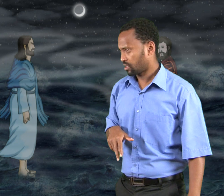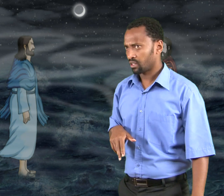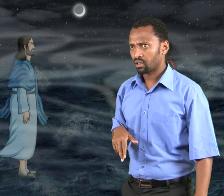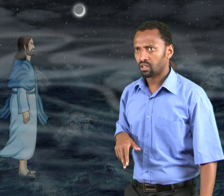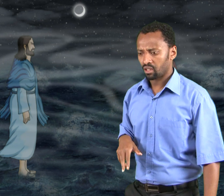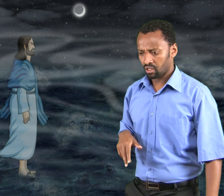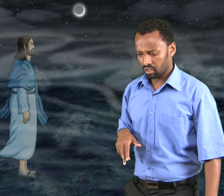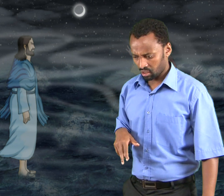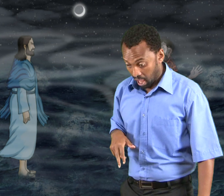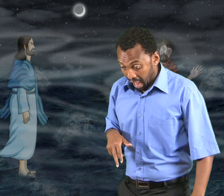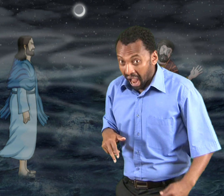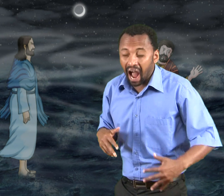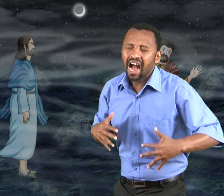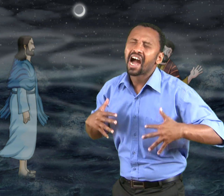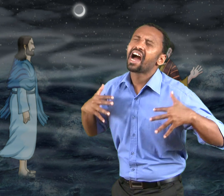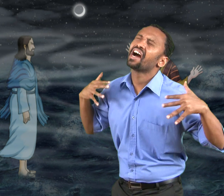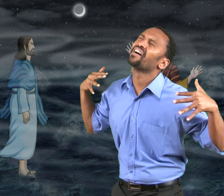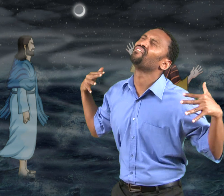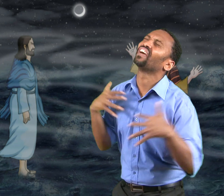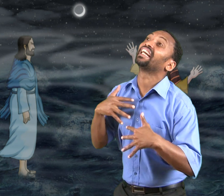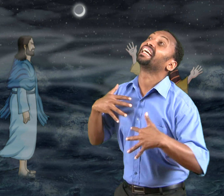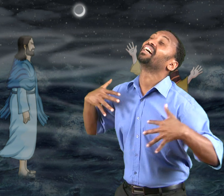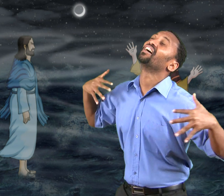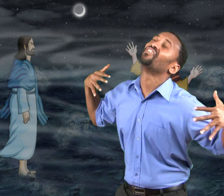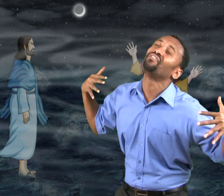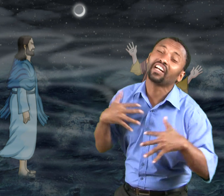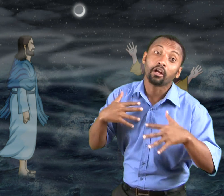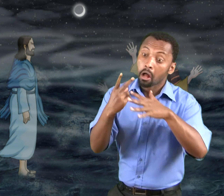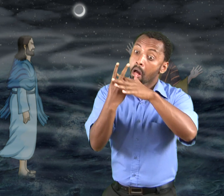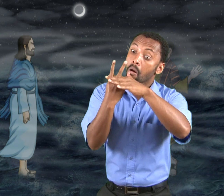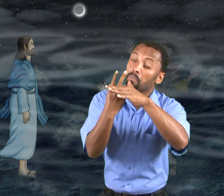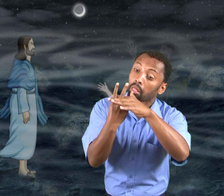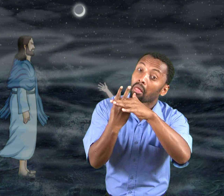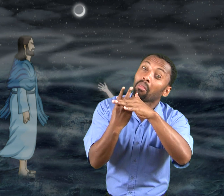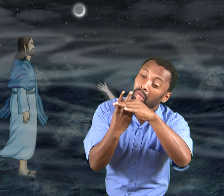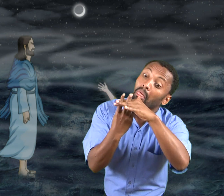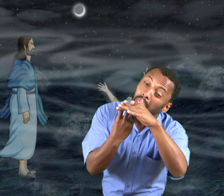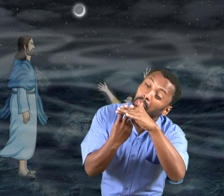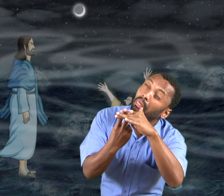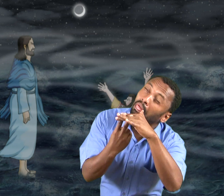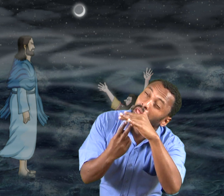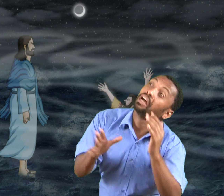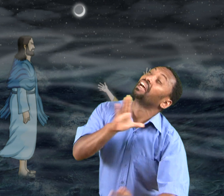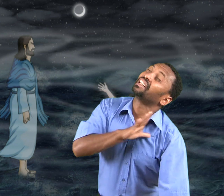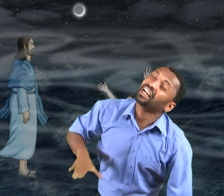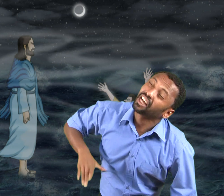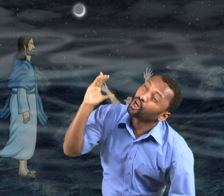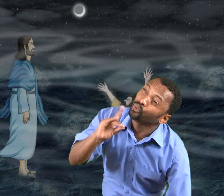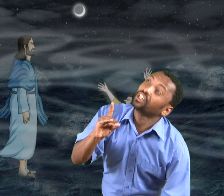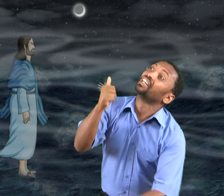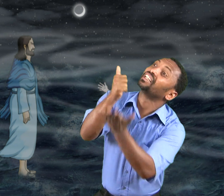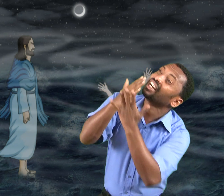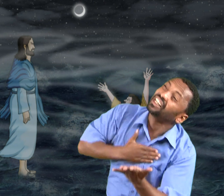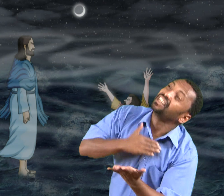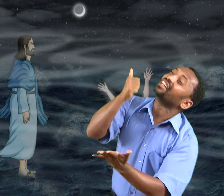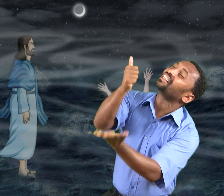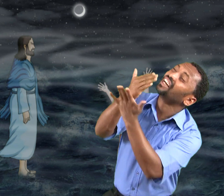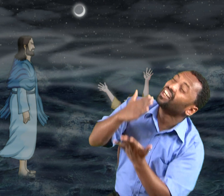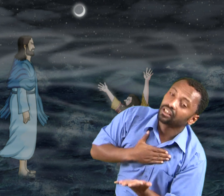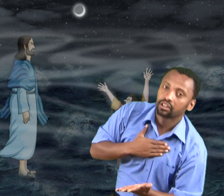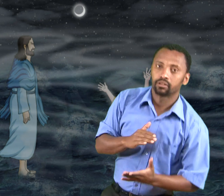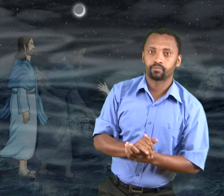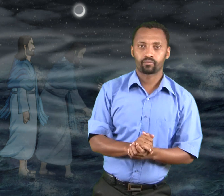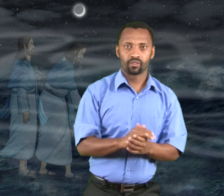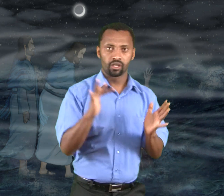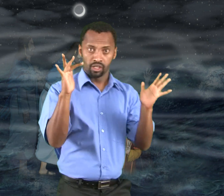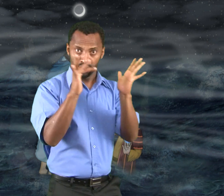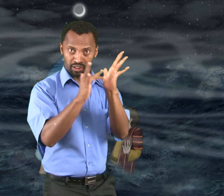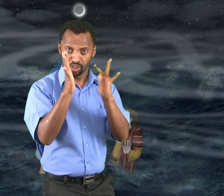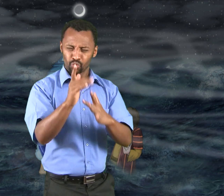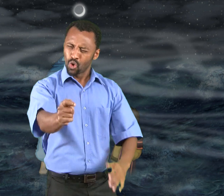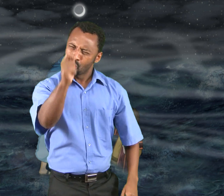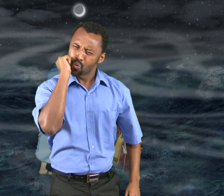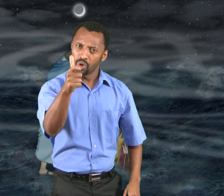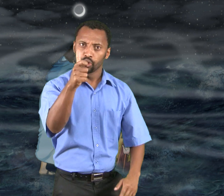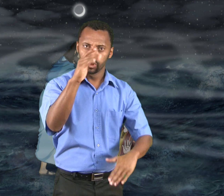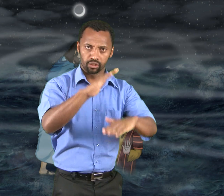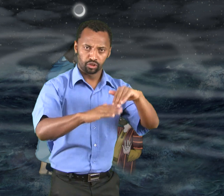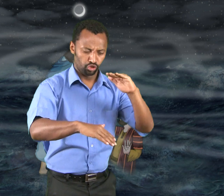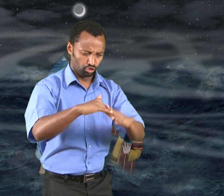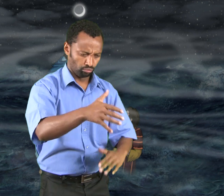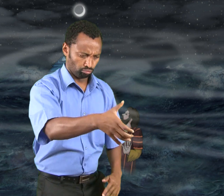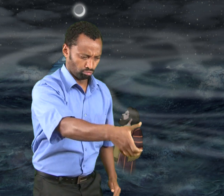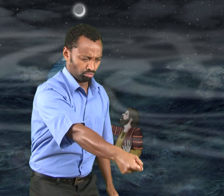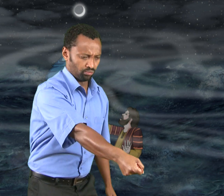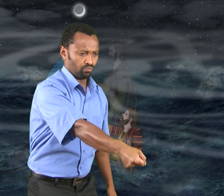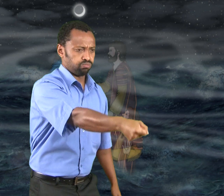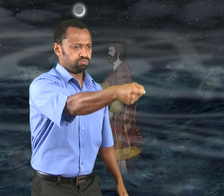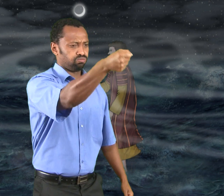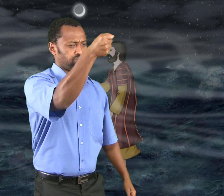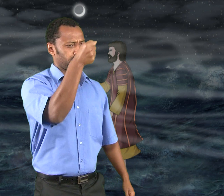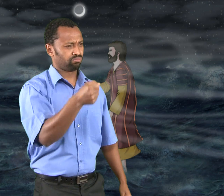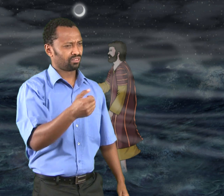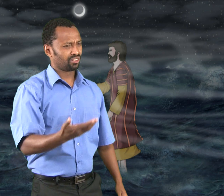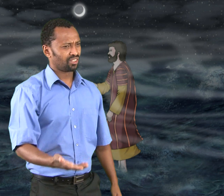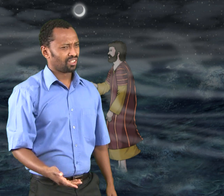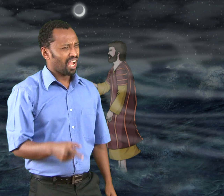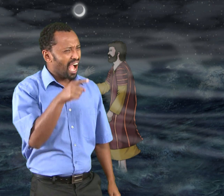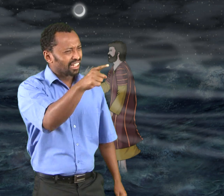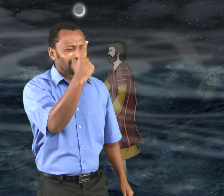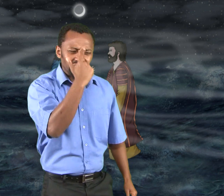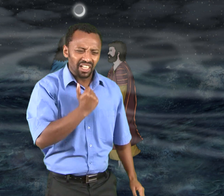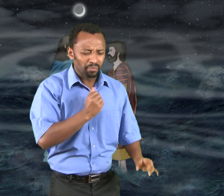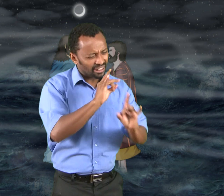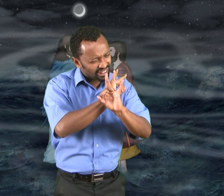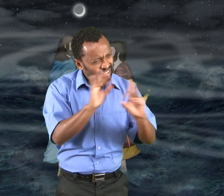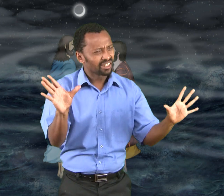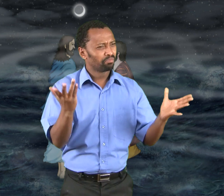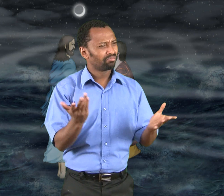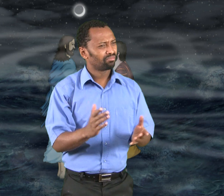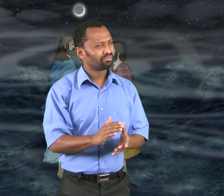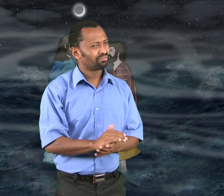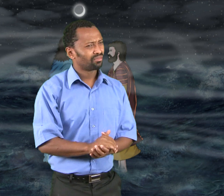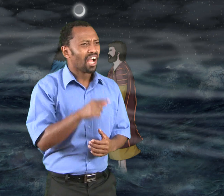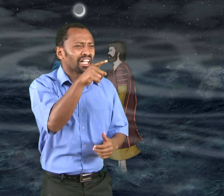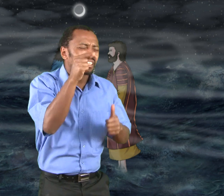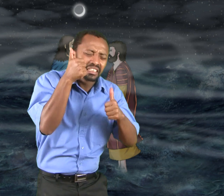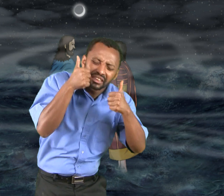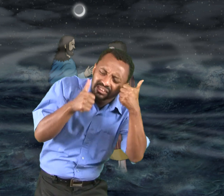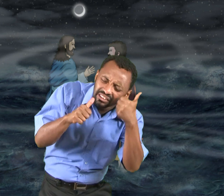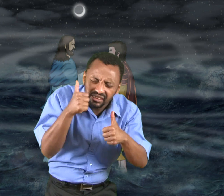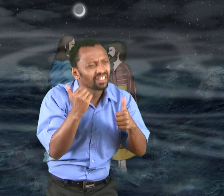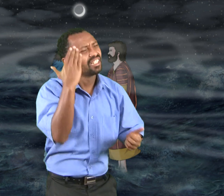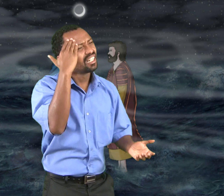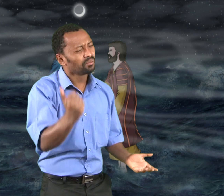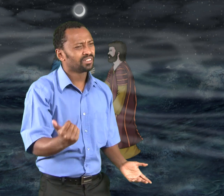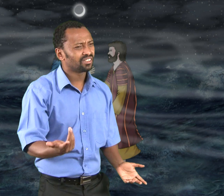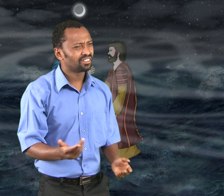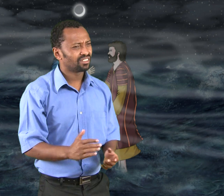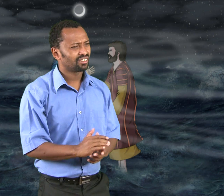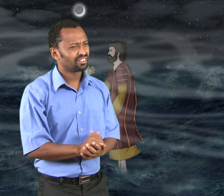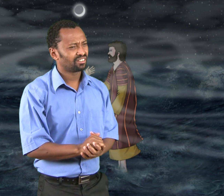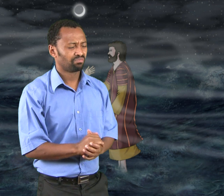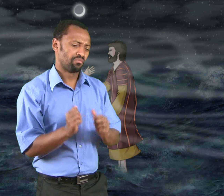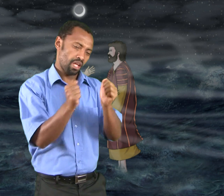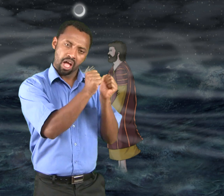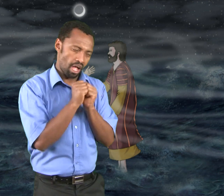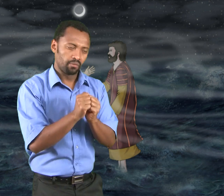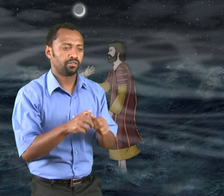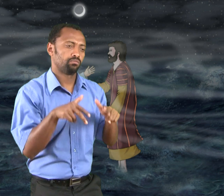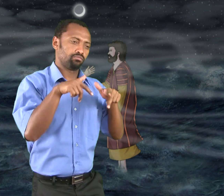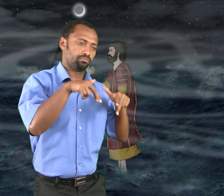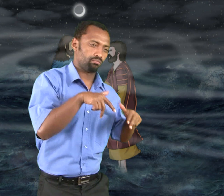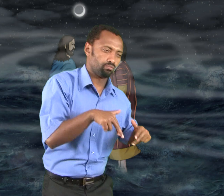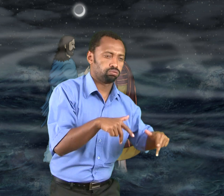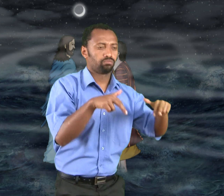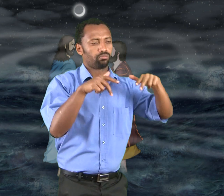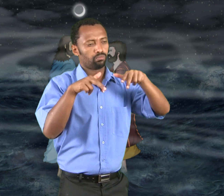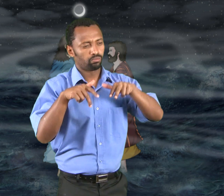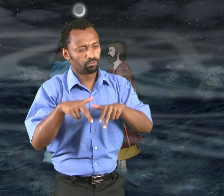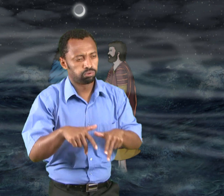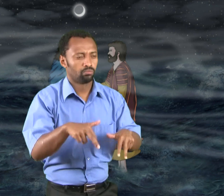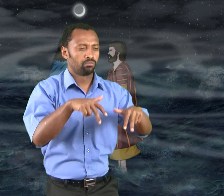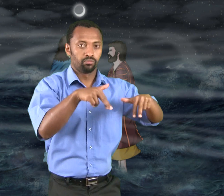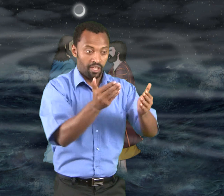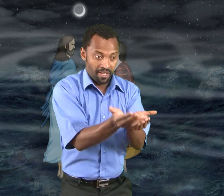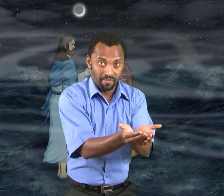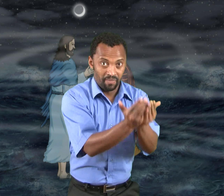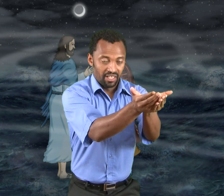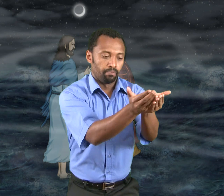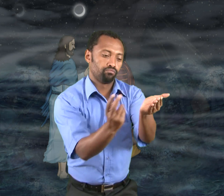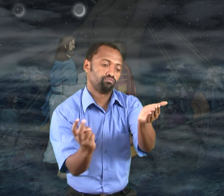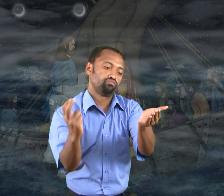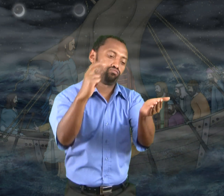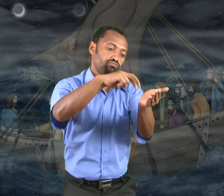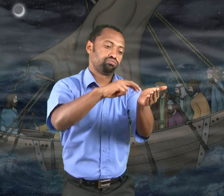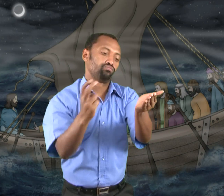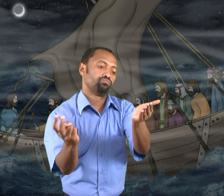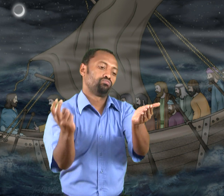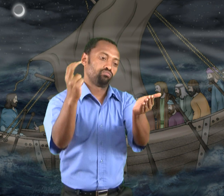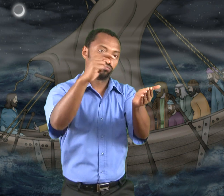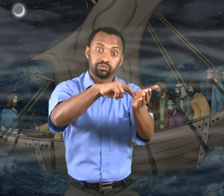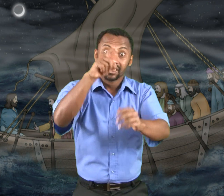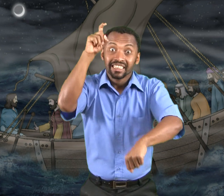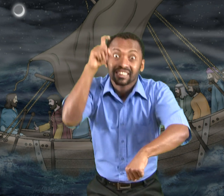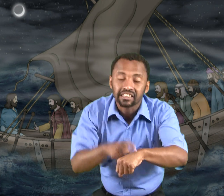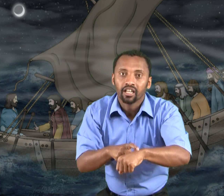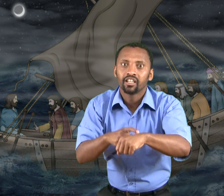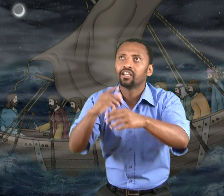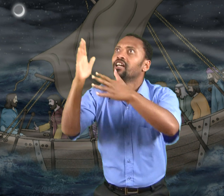But when he saw the strength of the wind, he was afraid, and beginning to sink, cried out, “Lord, save me!” Immediately Jesus reached out His hand and took hold of Peter. “You of little faith,” He said, “why did you doubt?”